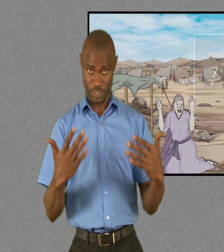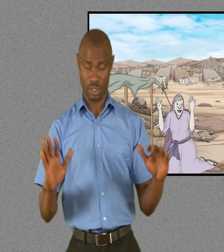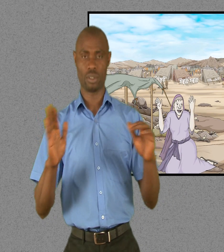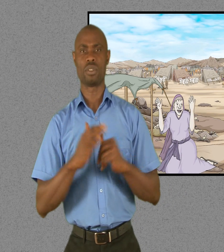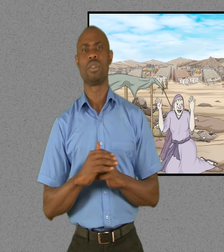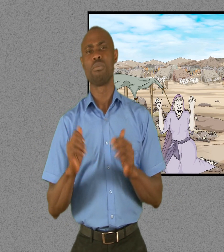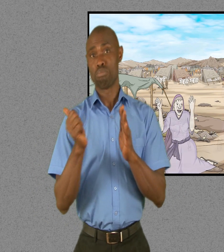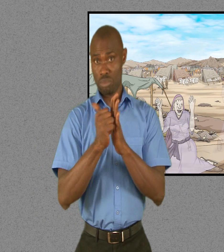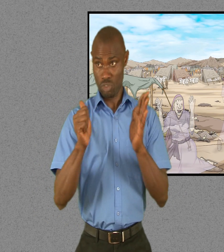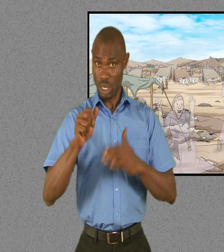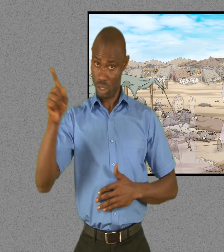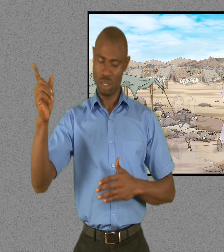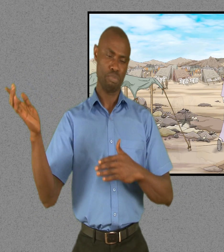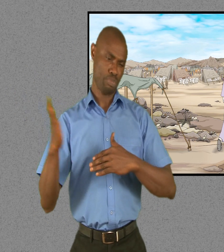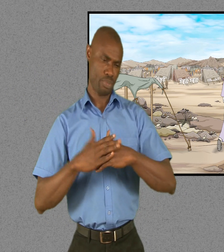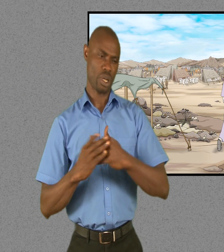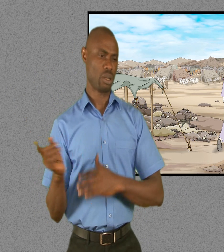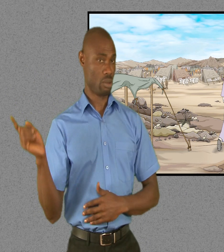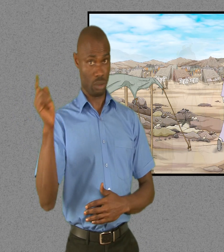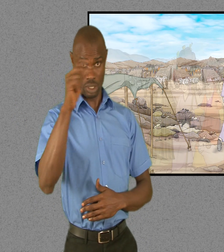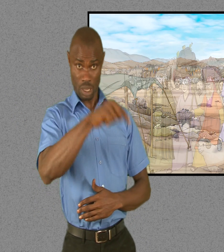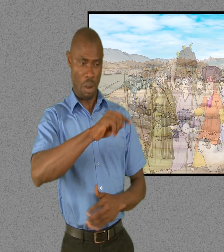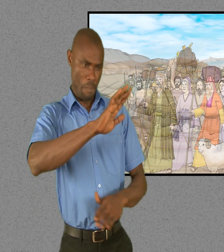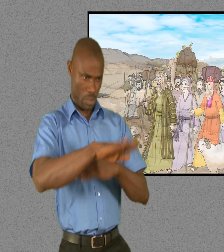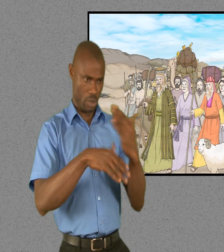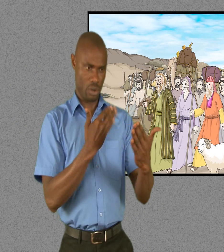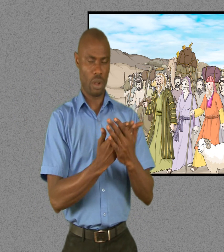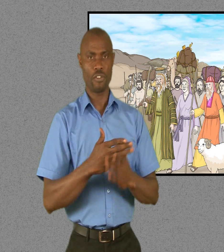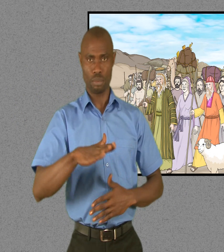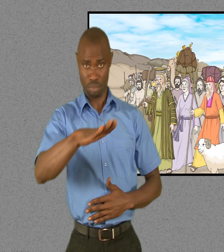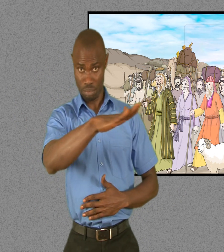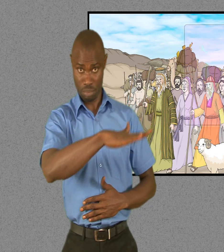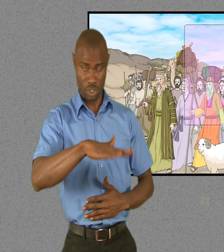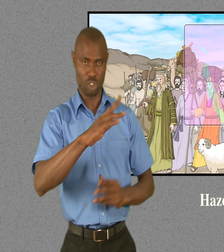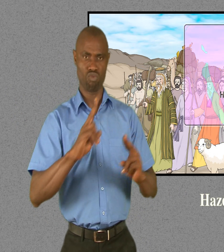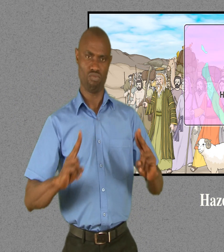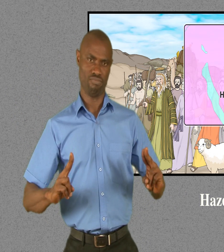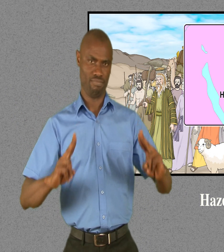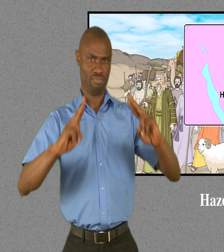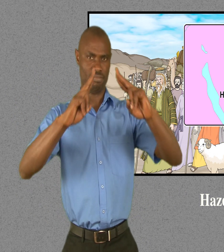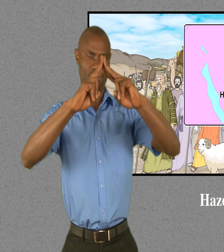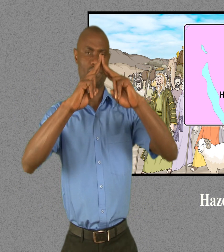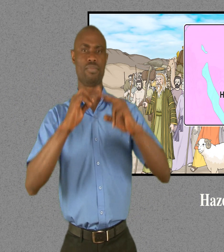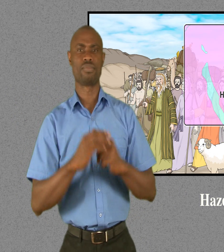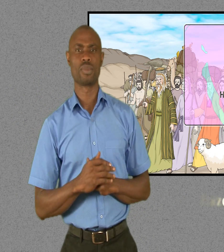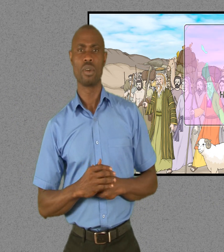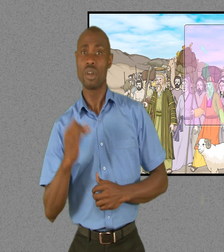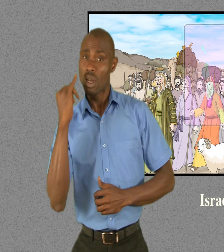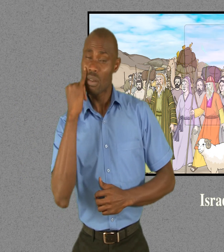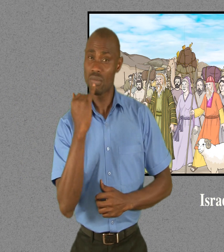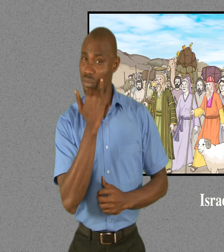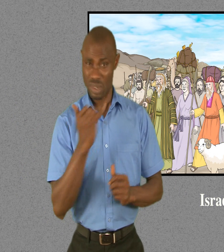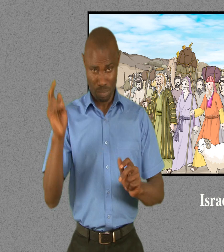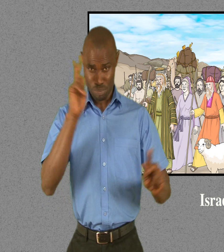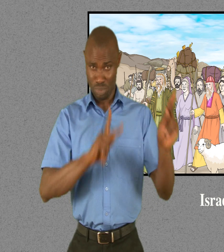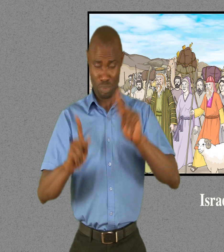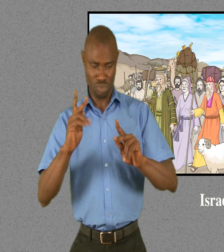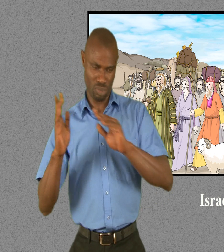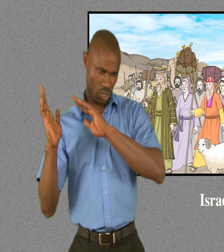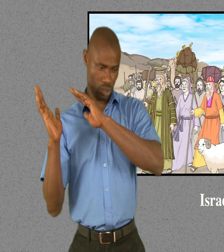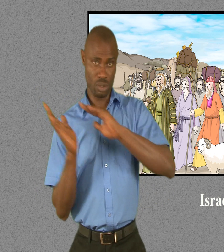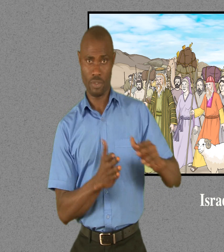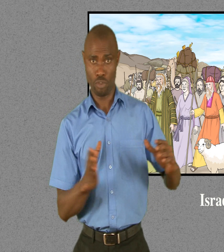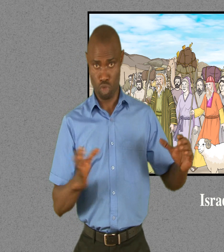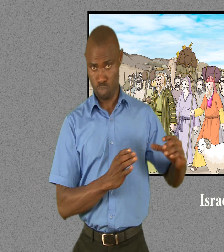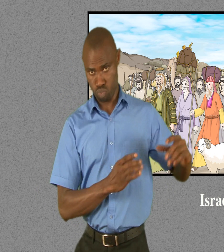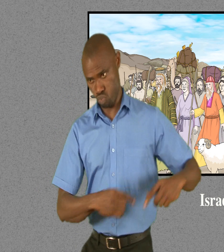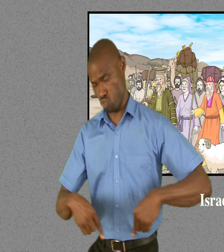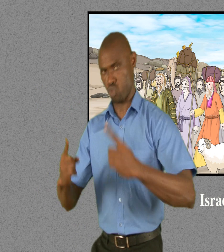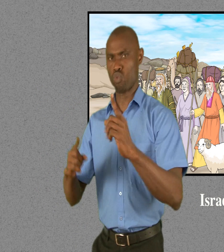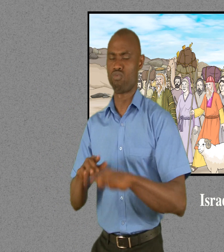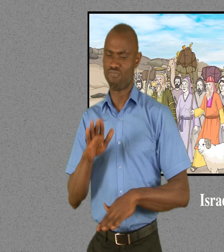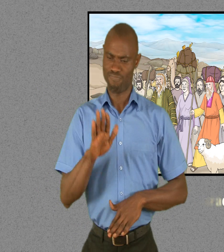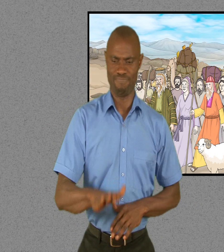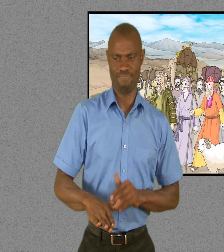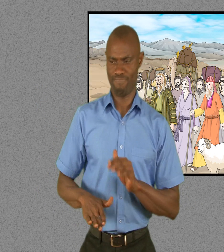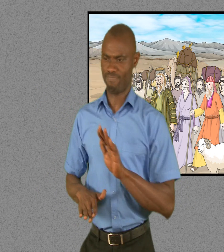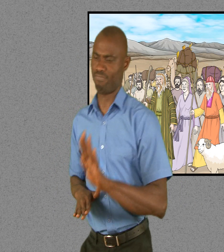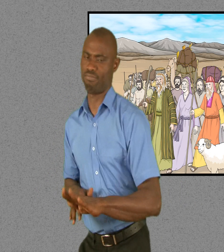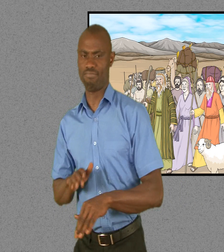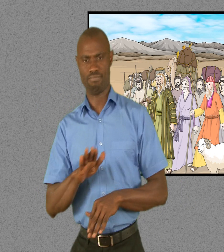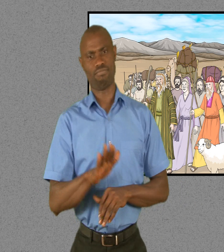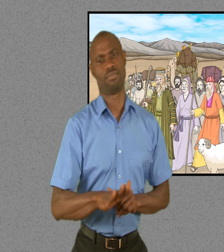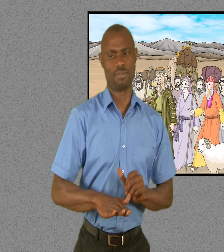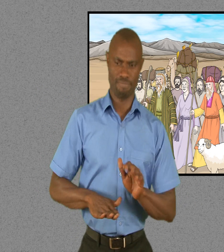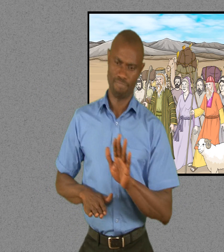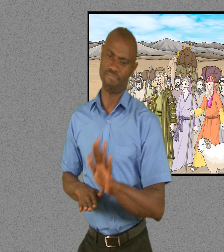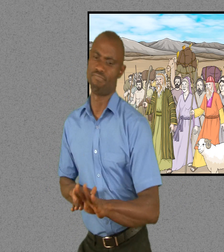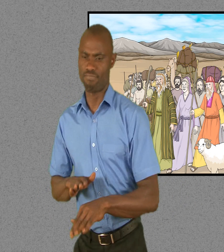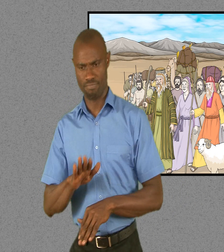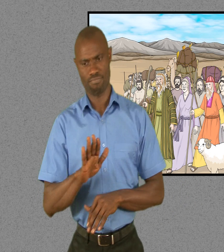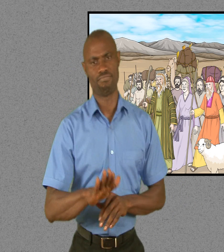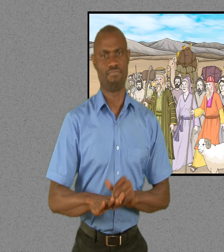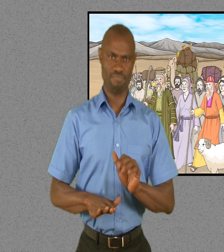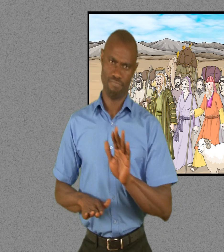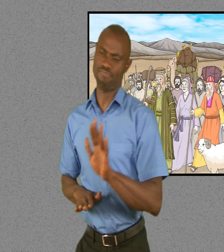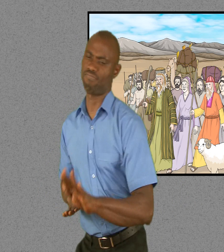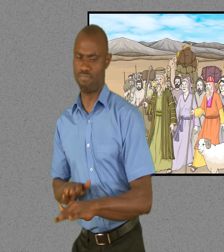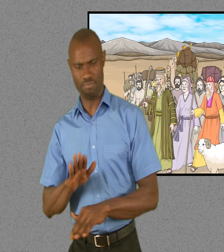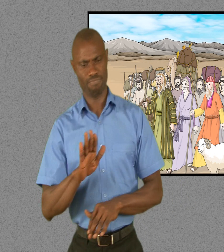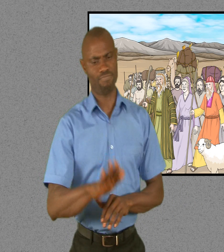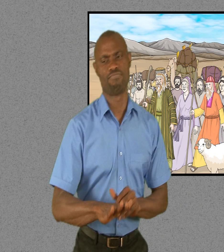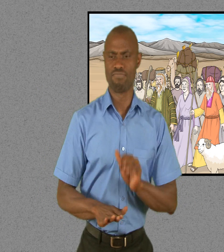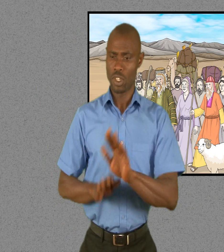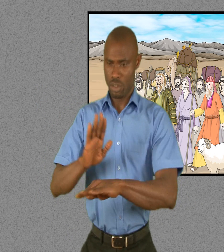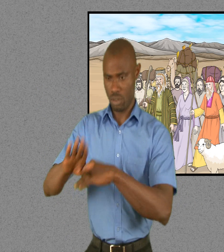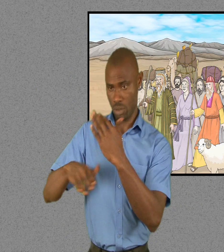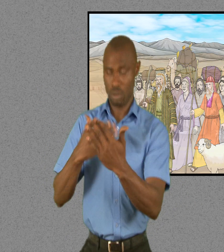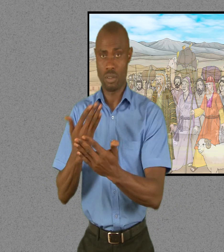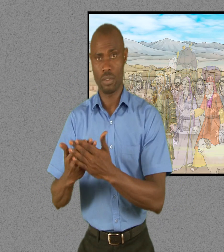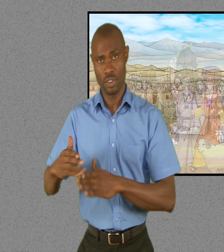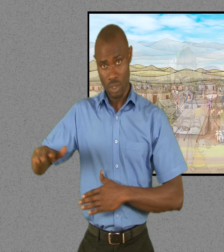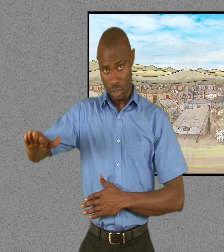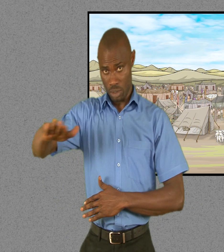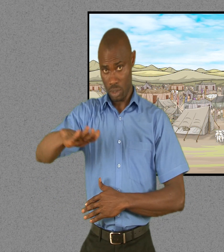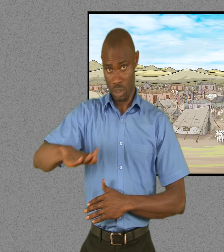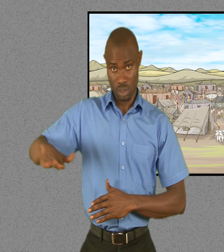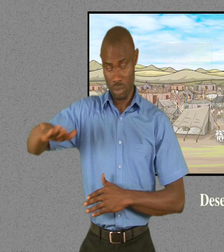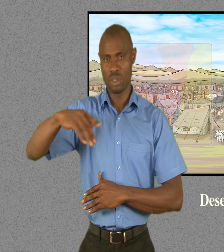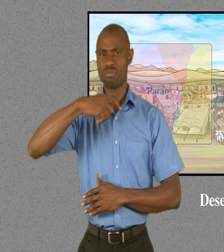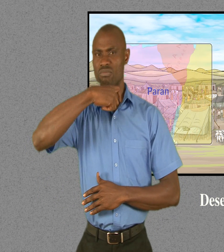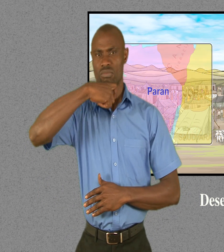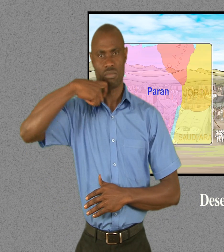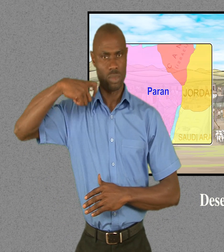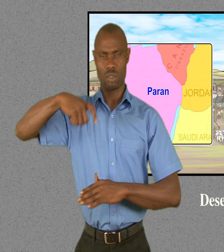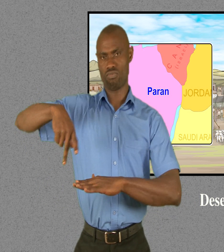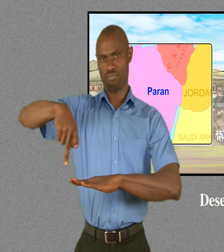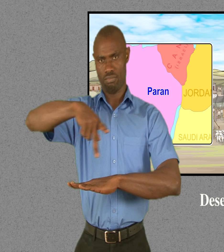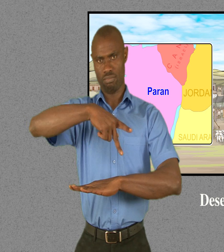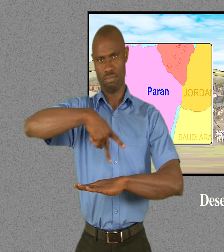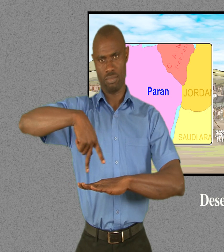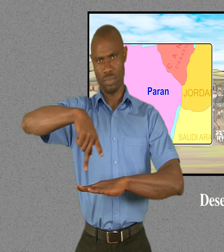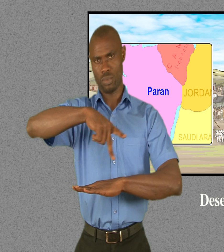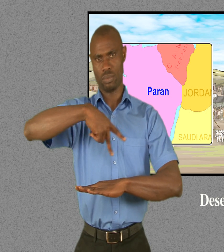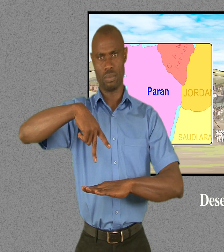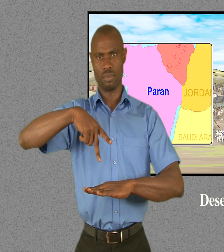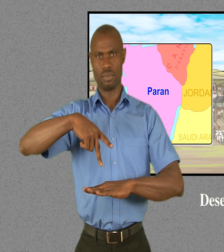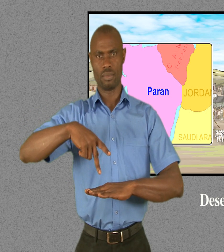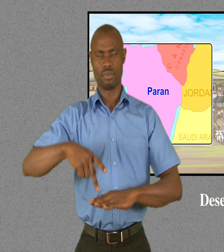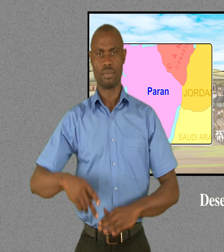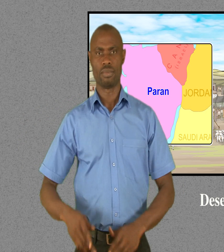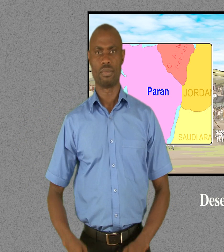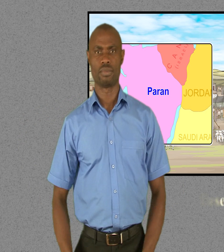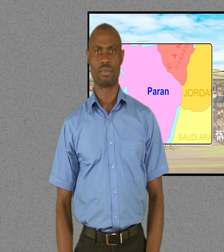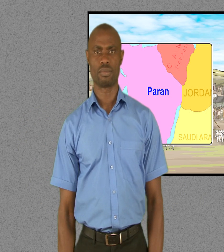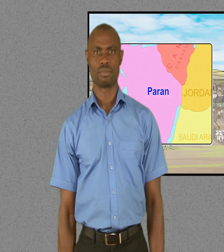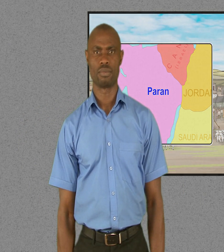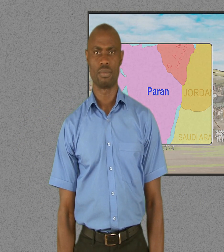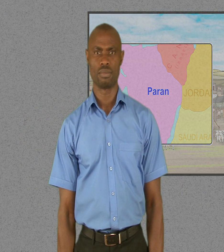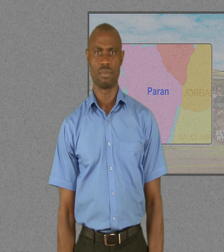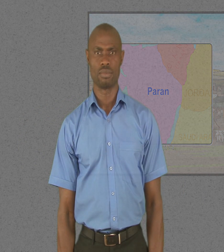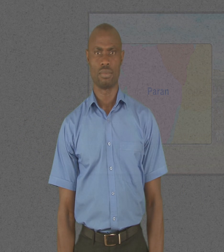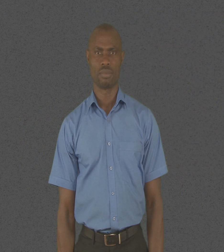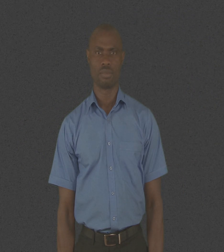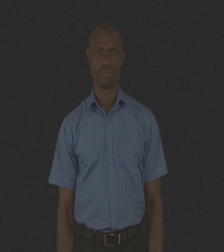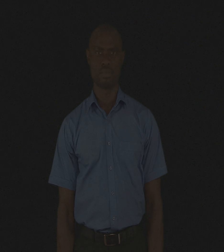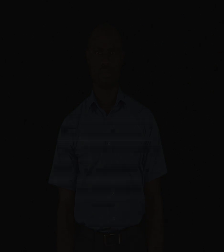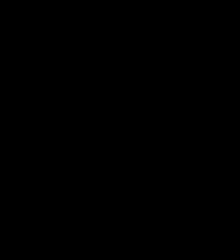After that, the people set out from Hazeroth and camped in the Wilderness of Paran.